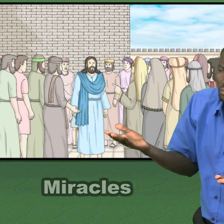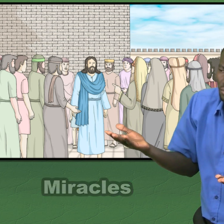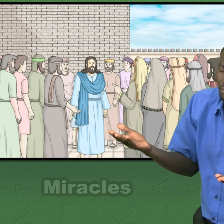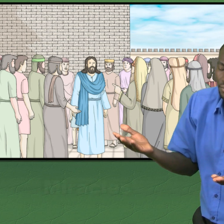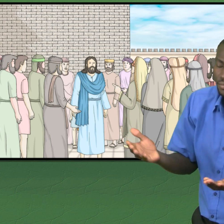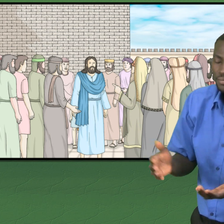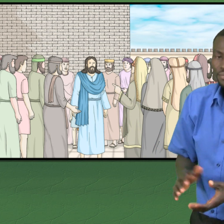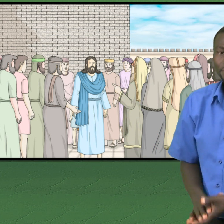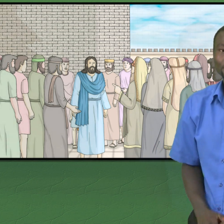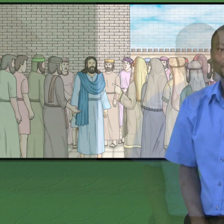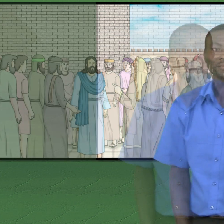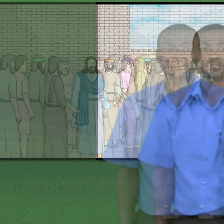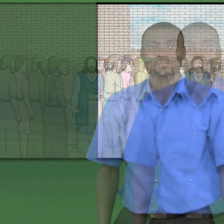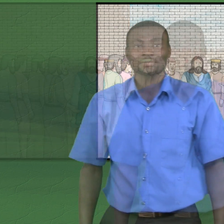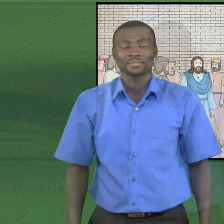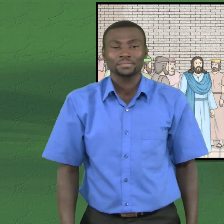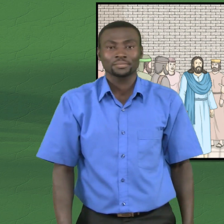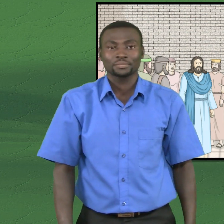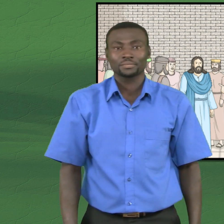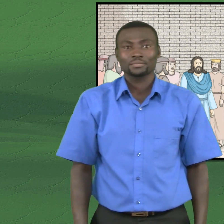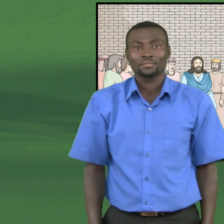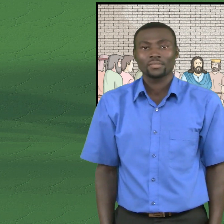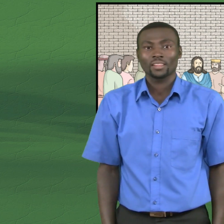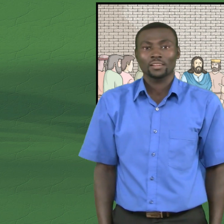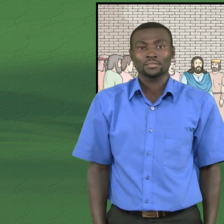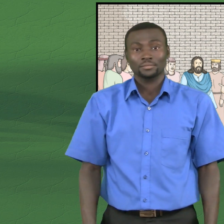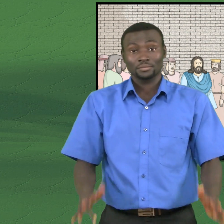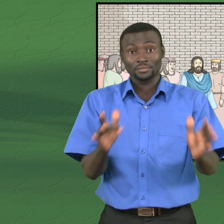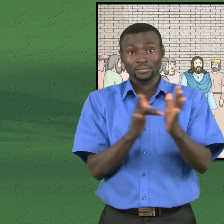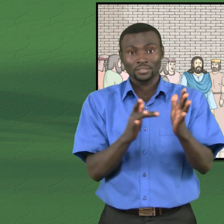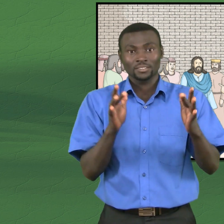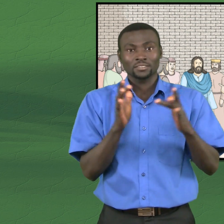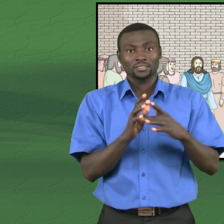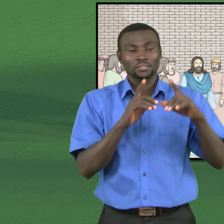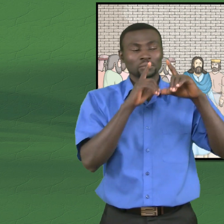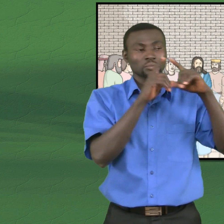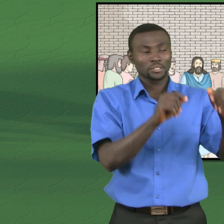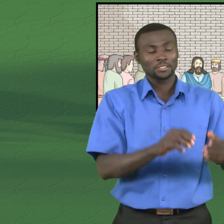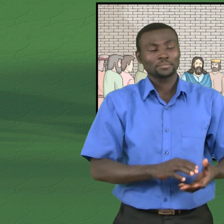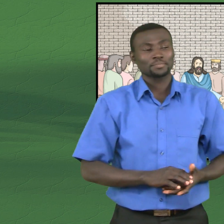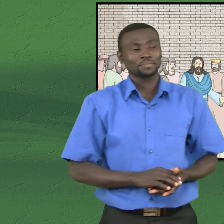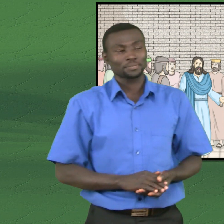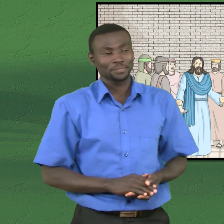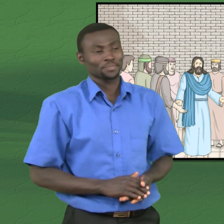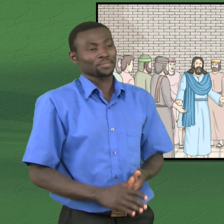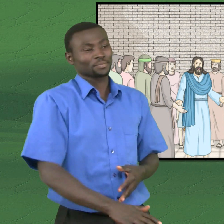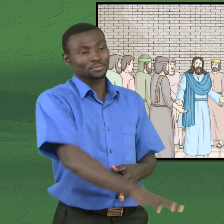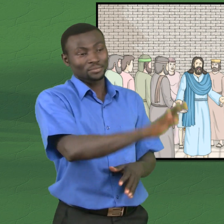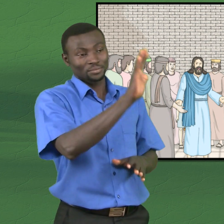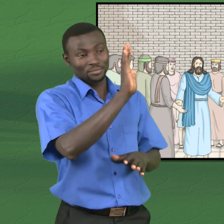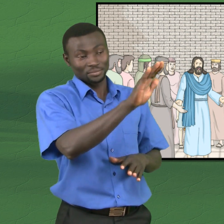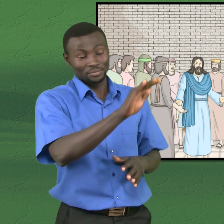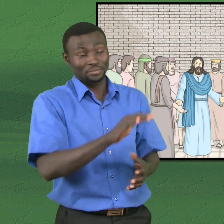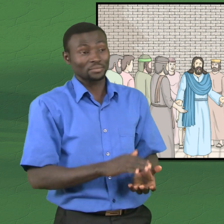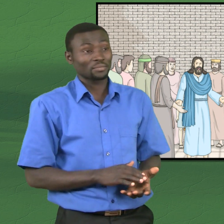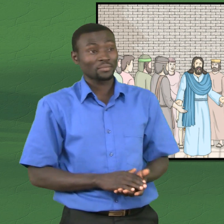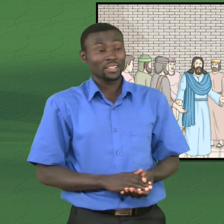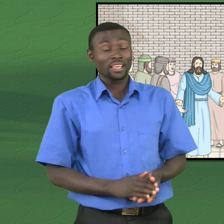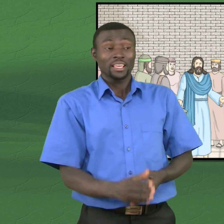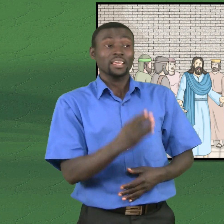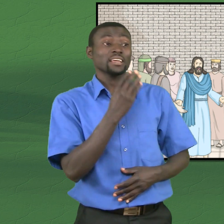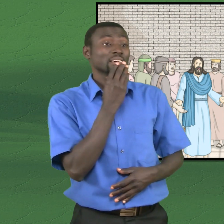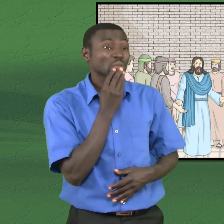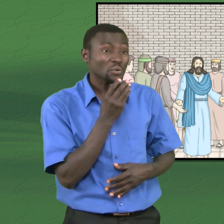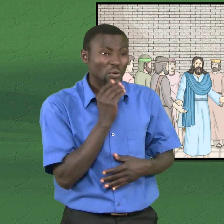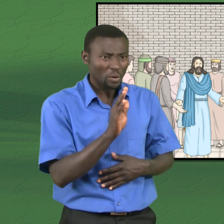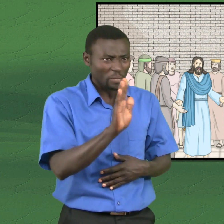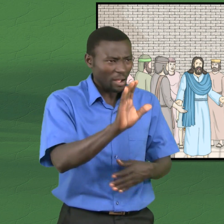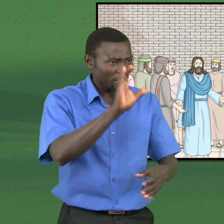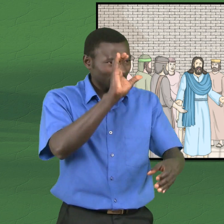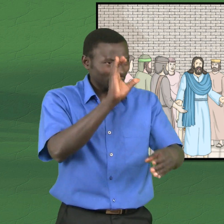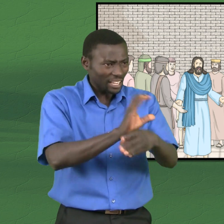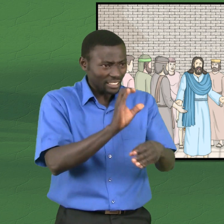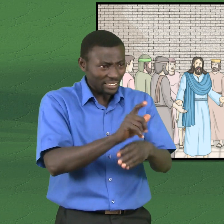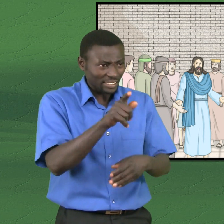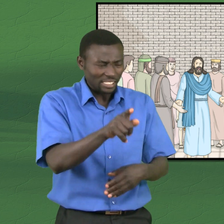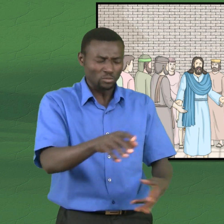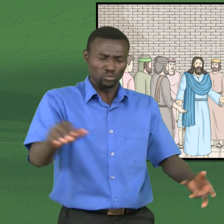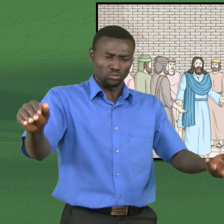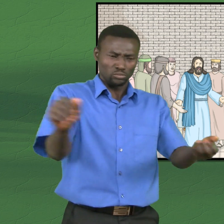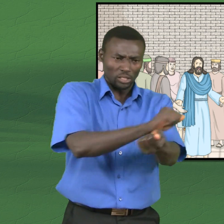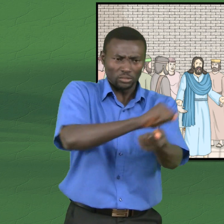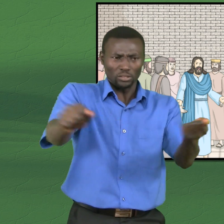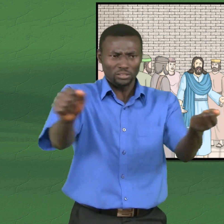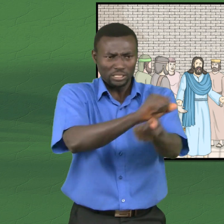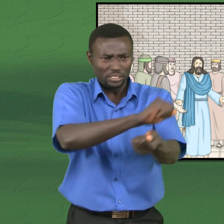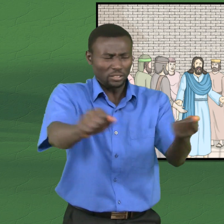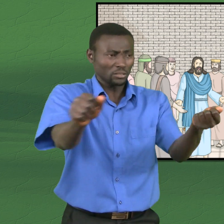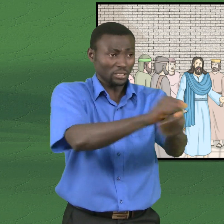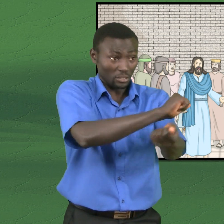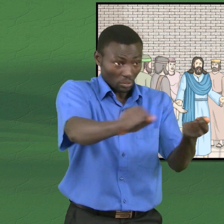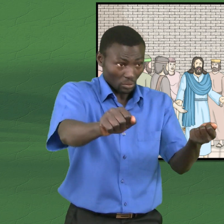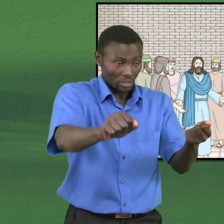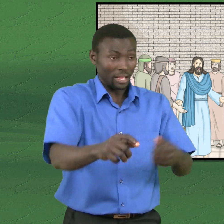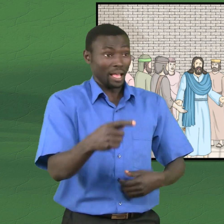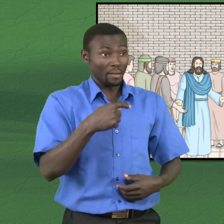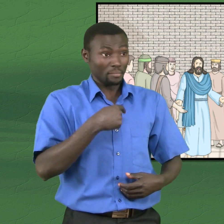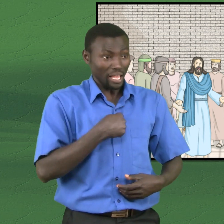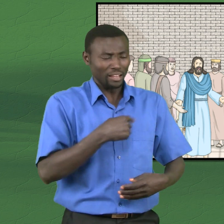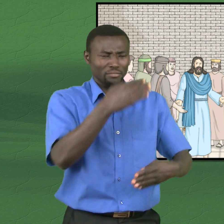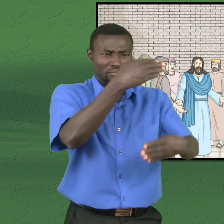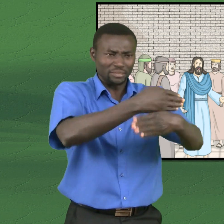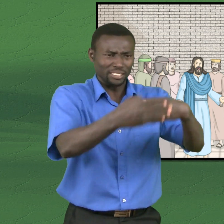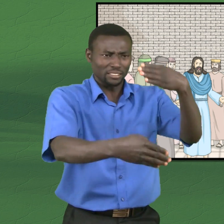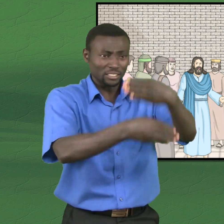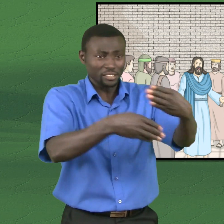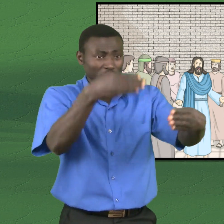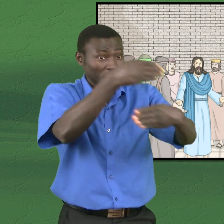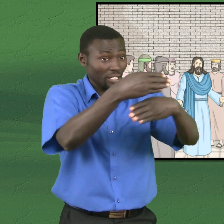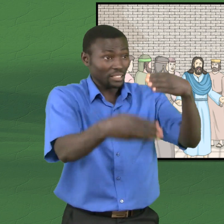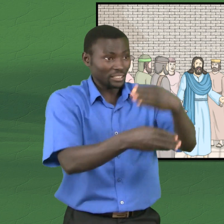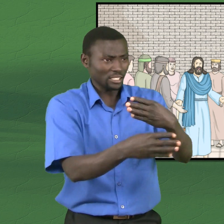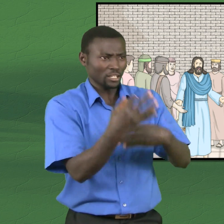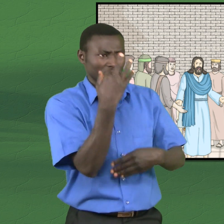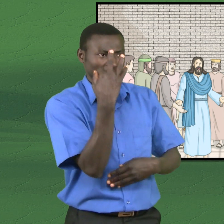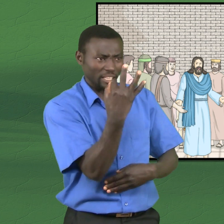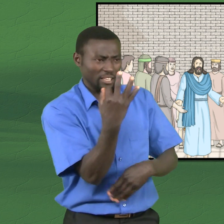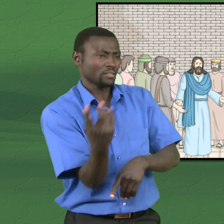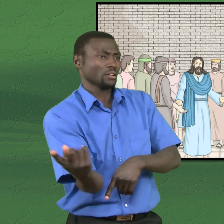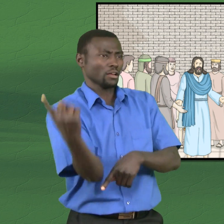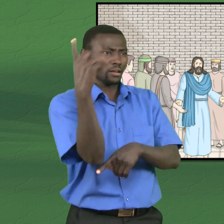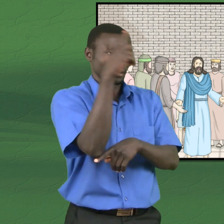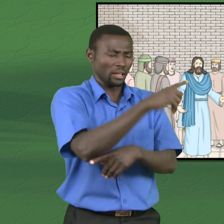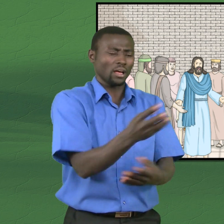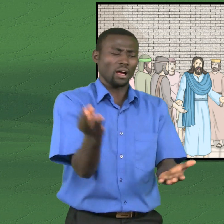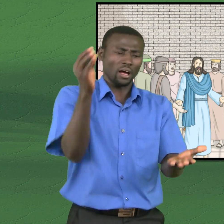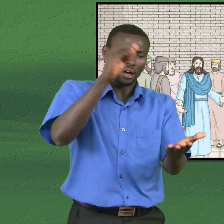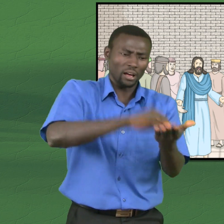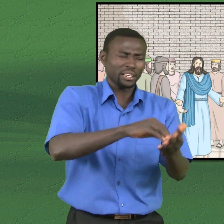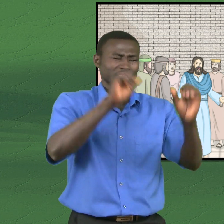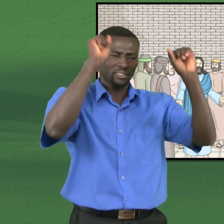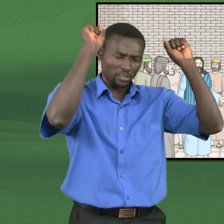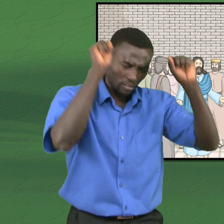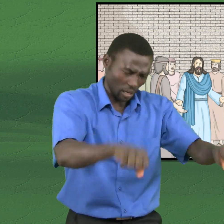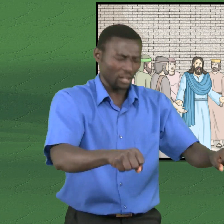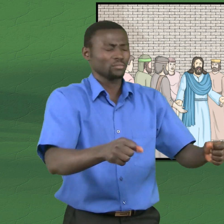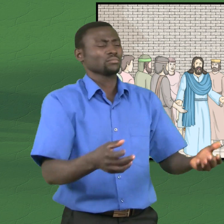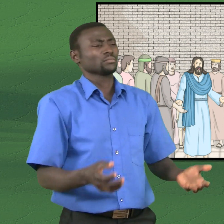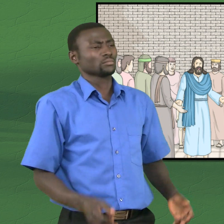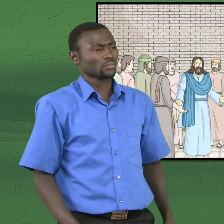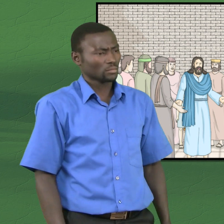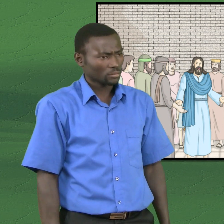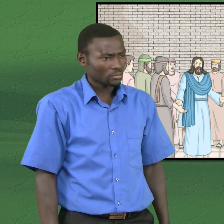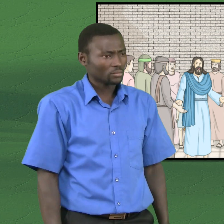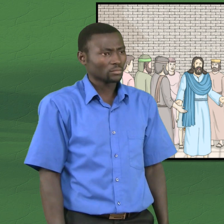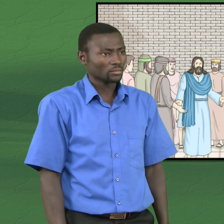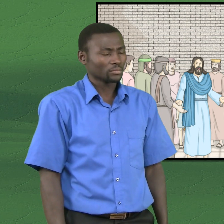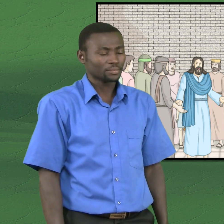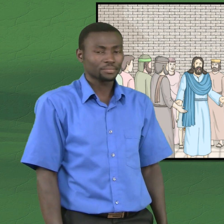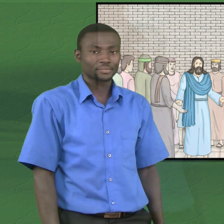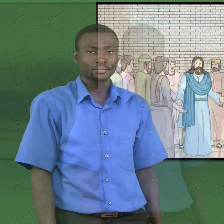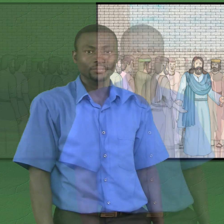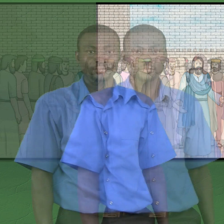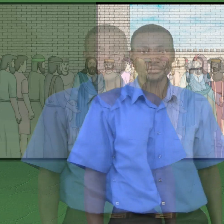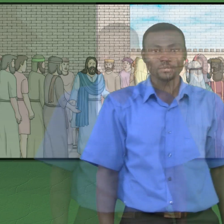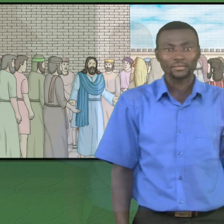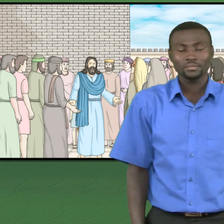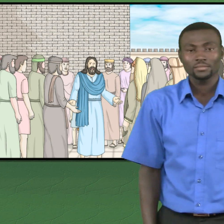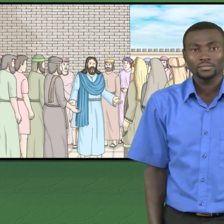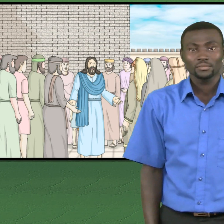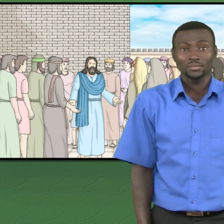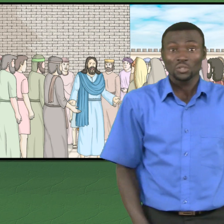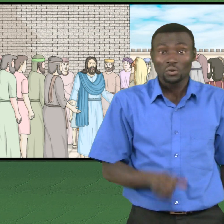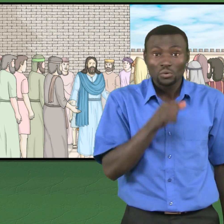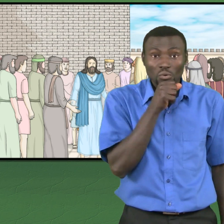Jesus answered, “Destroy this temple, and in three days I will raise it up again.”